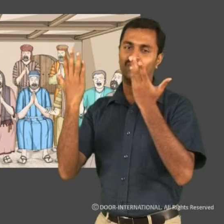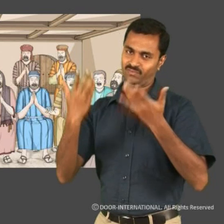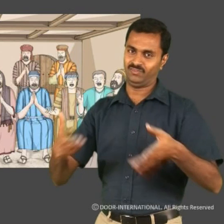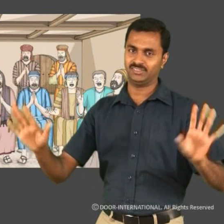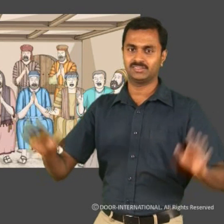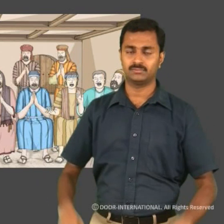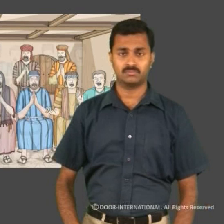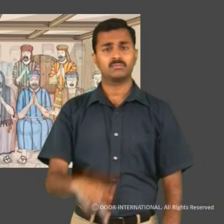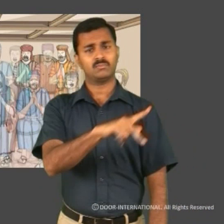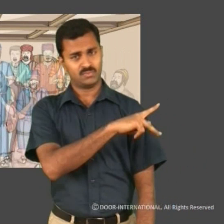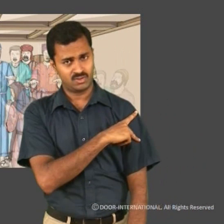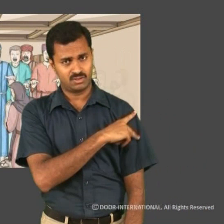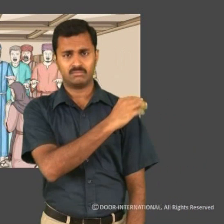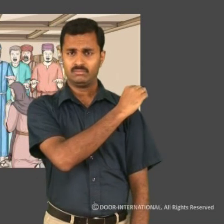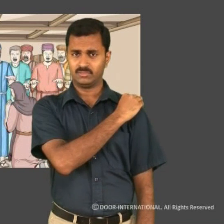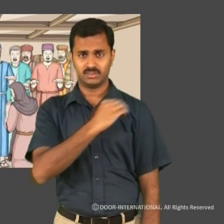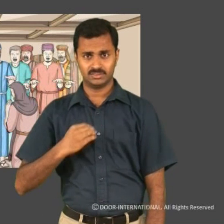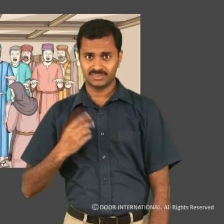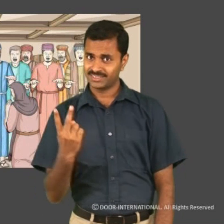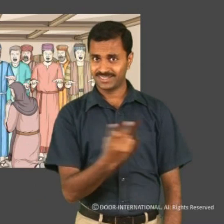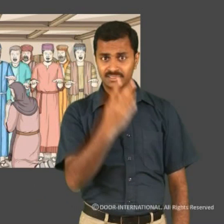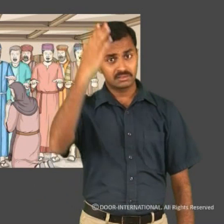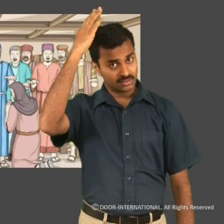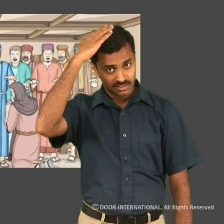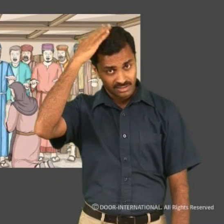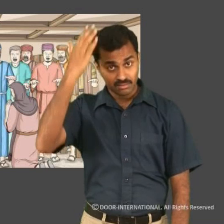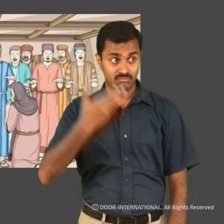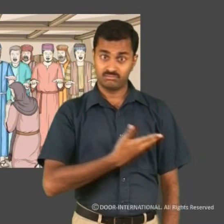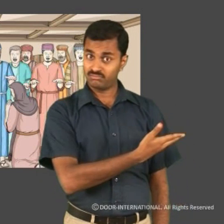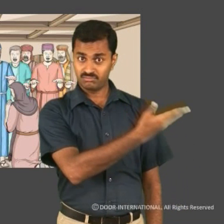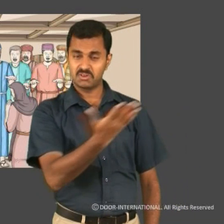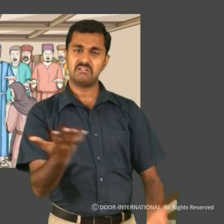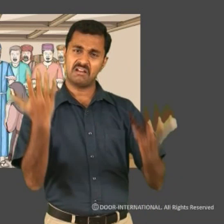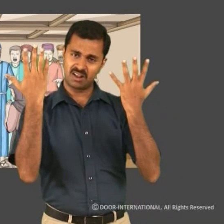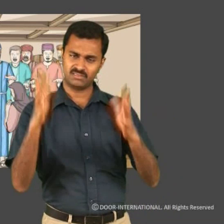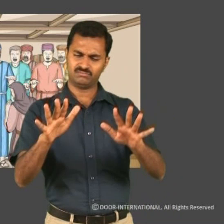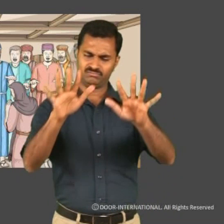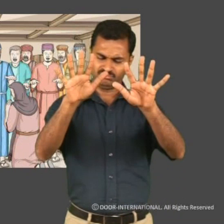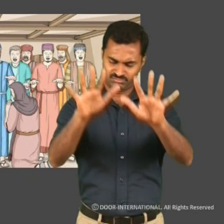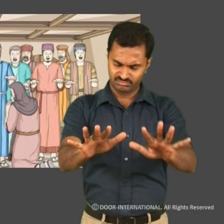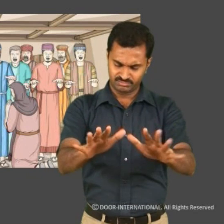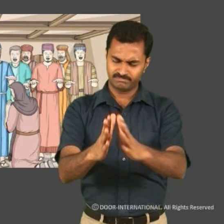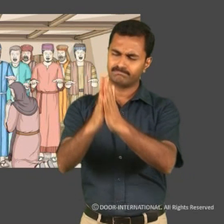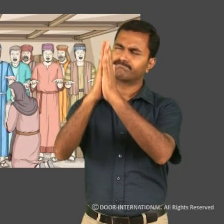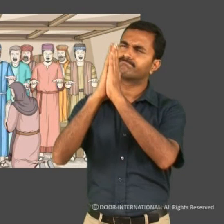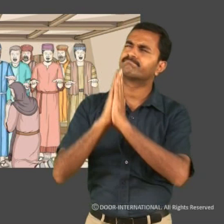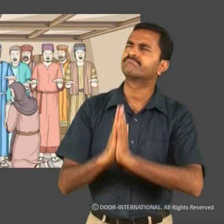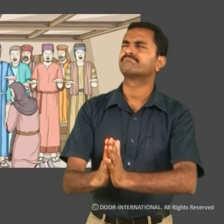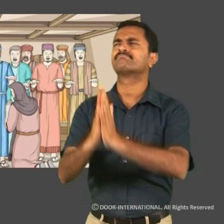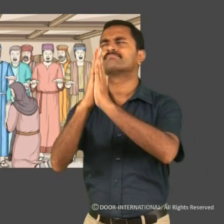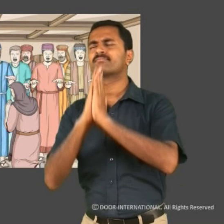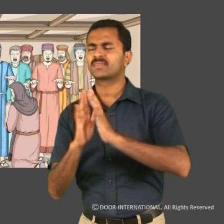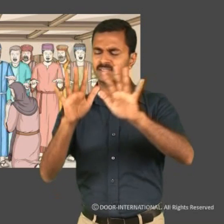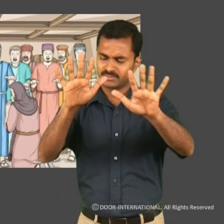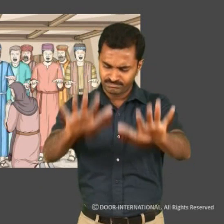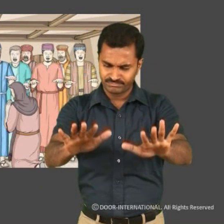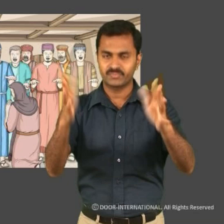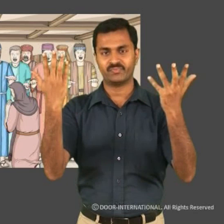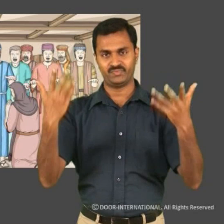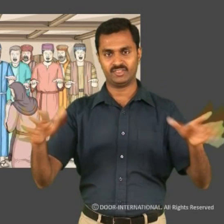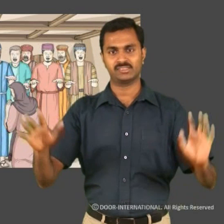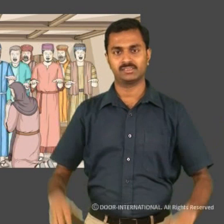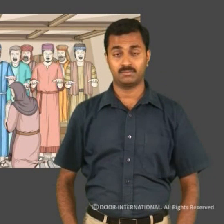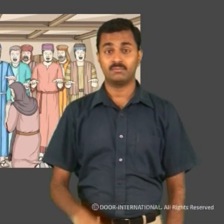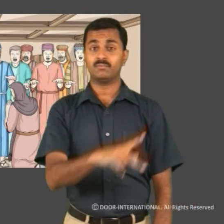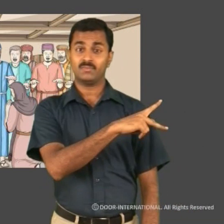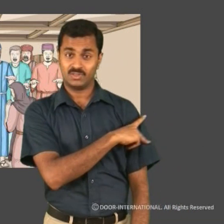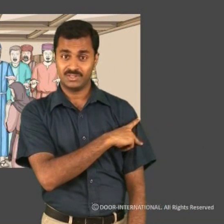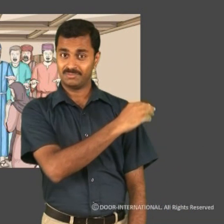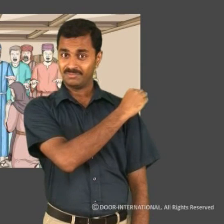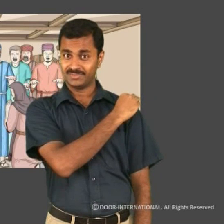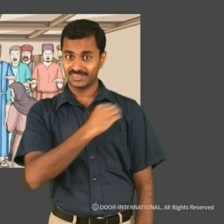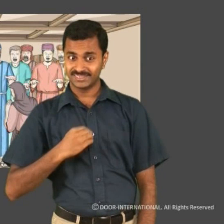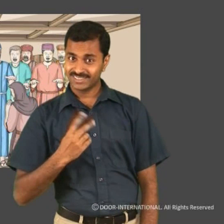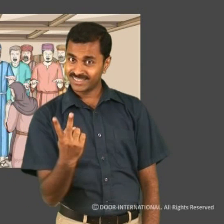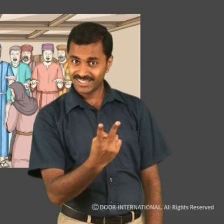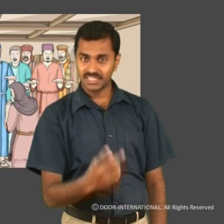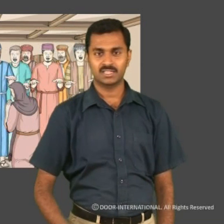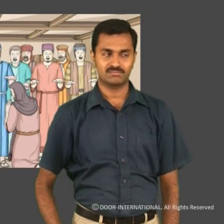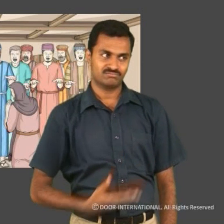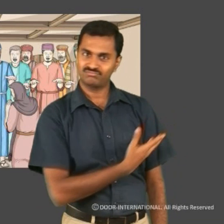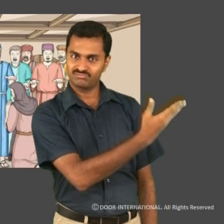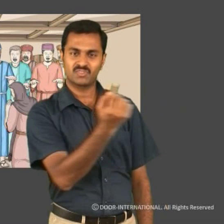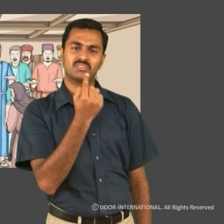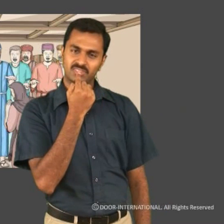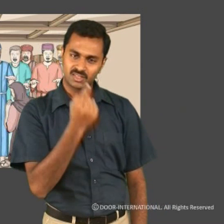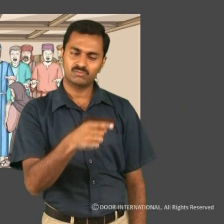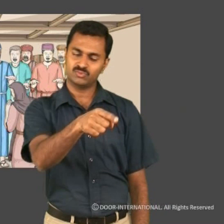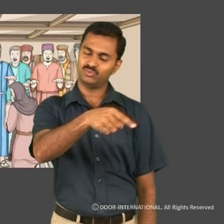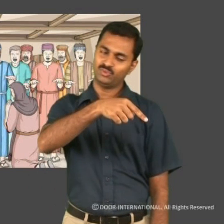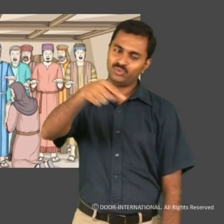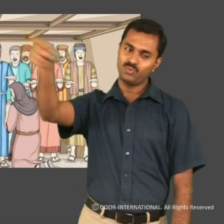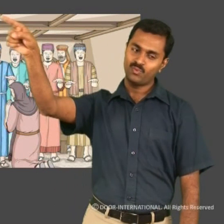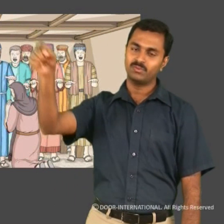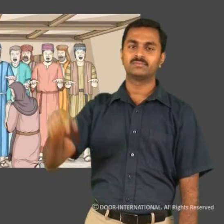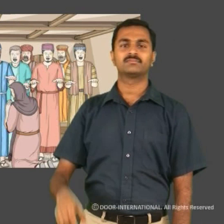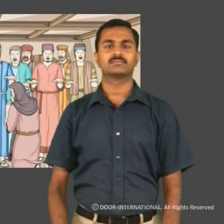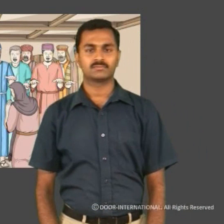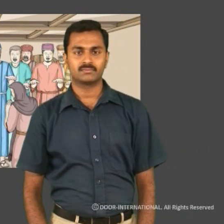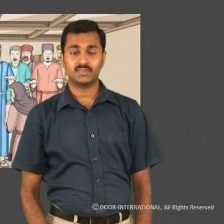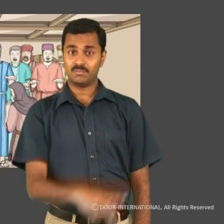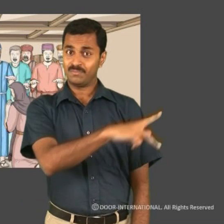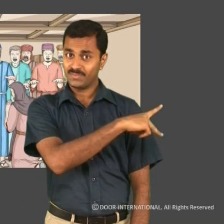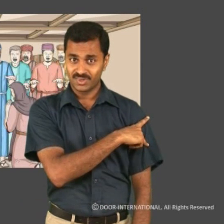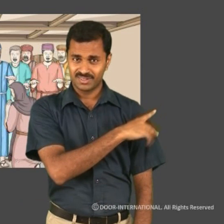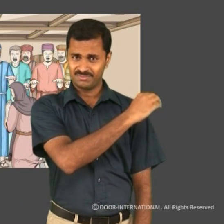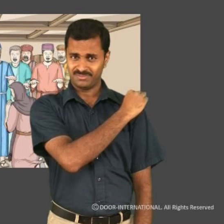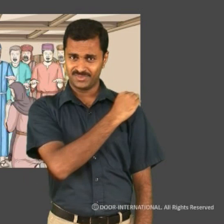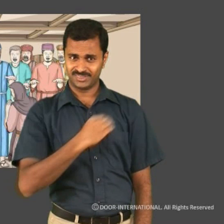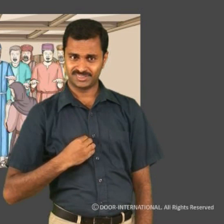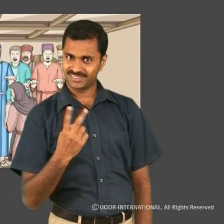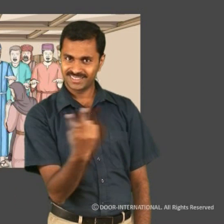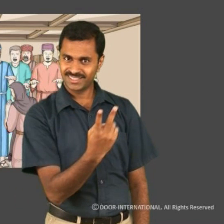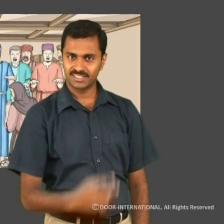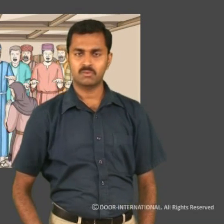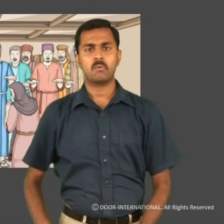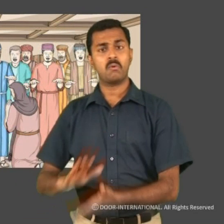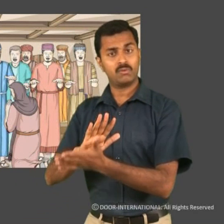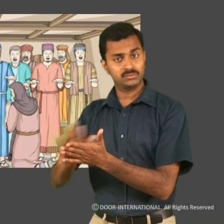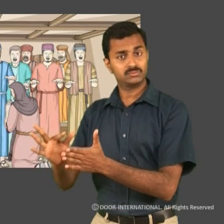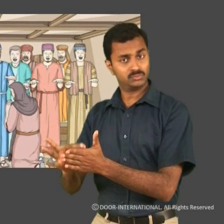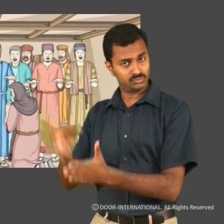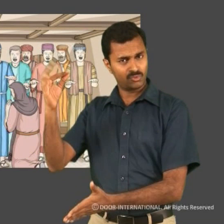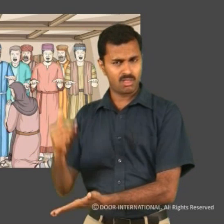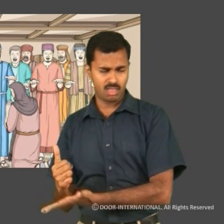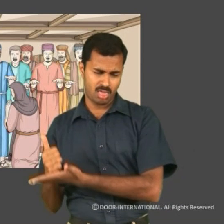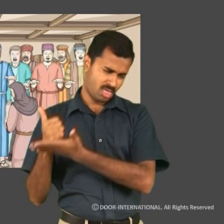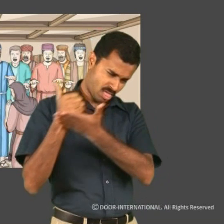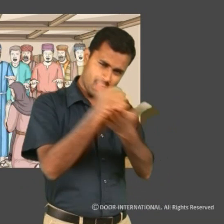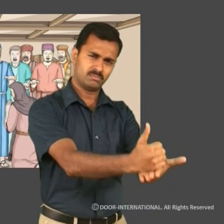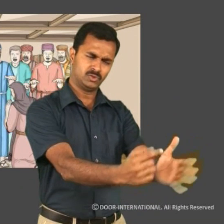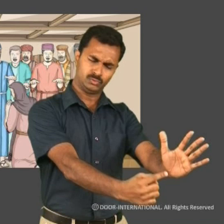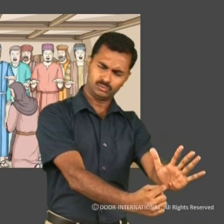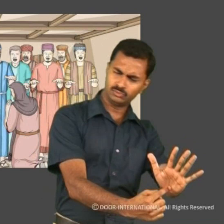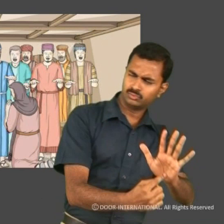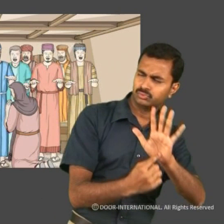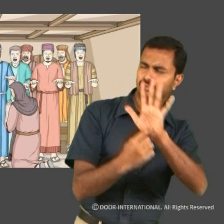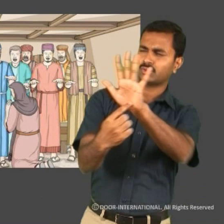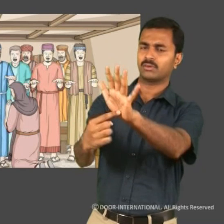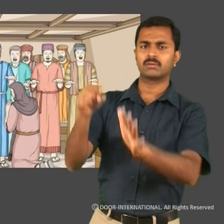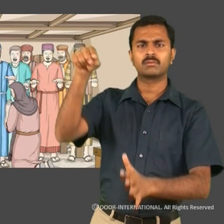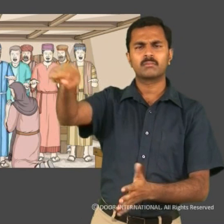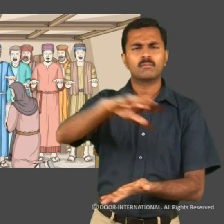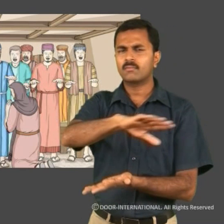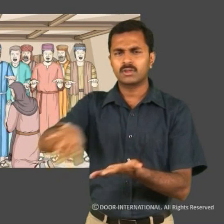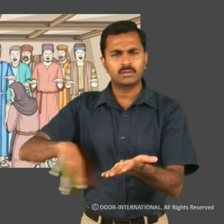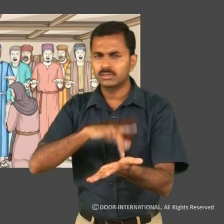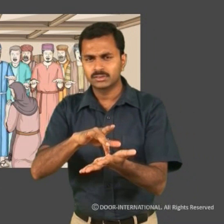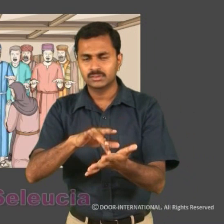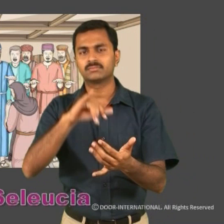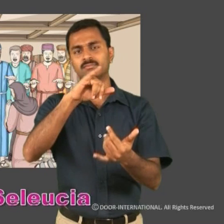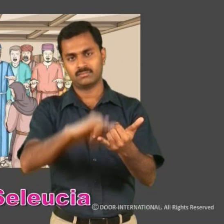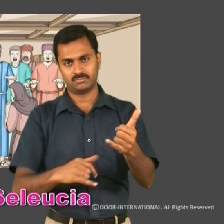And after they had fasted and prayed, they laid their hands on them and sent them off.